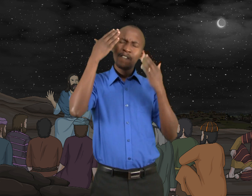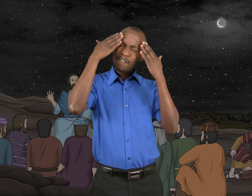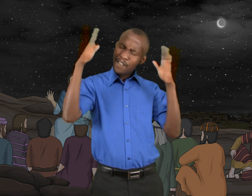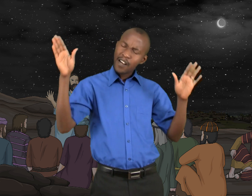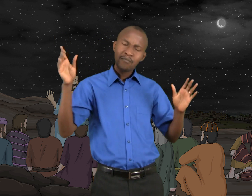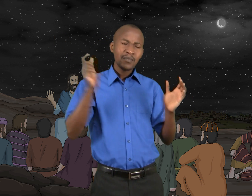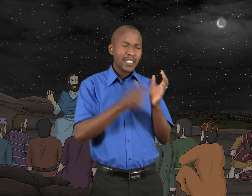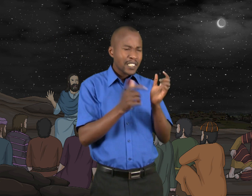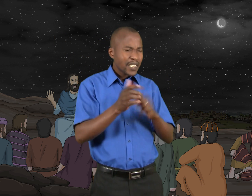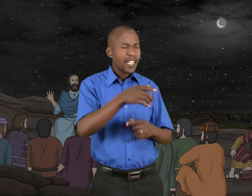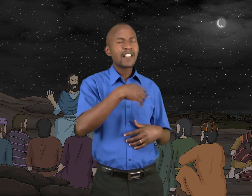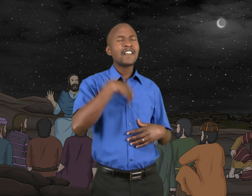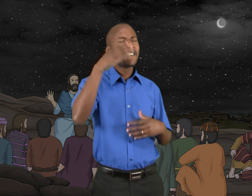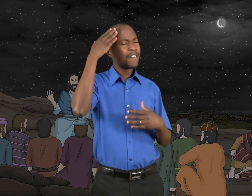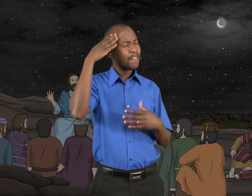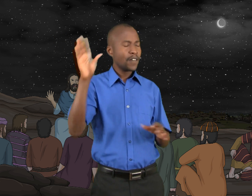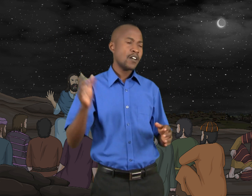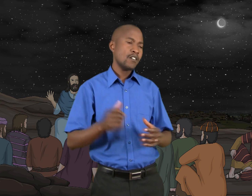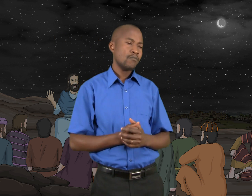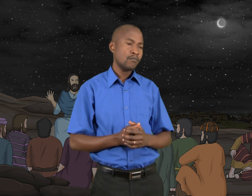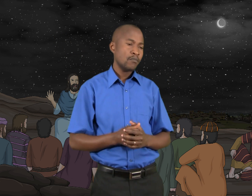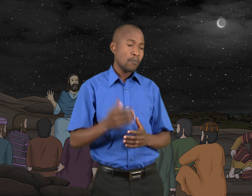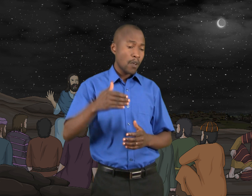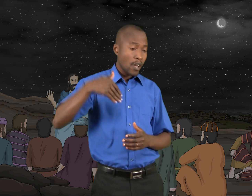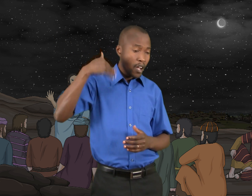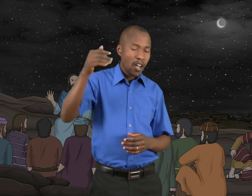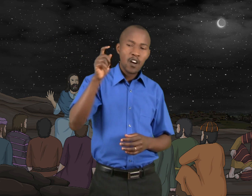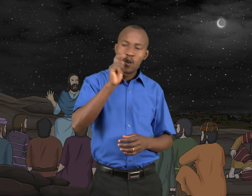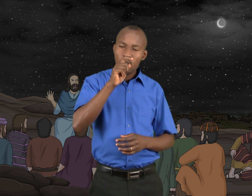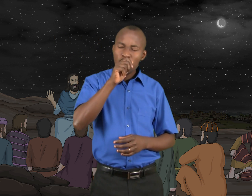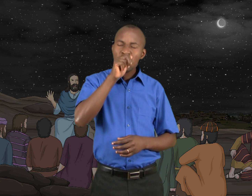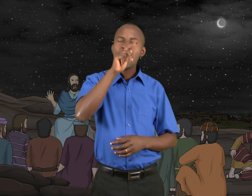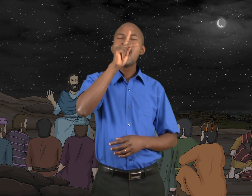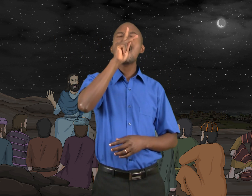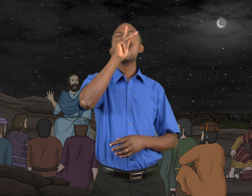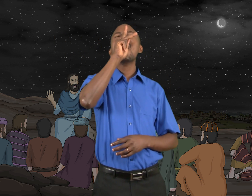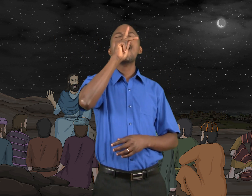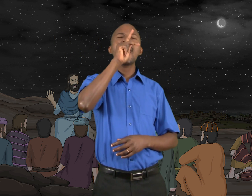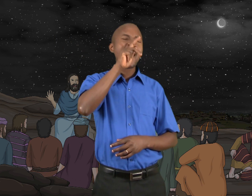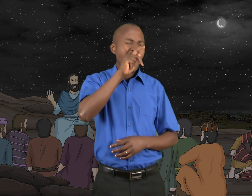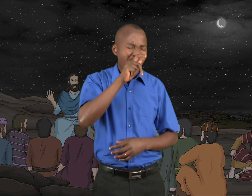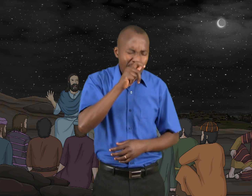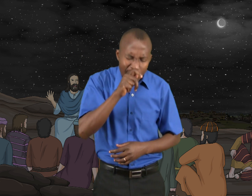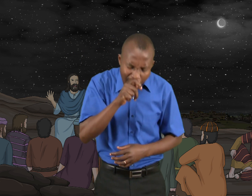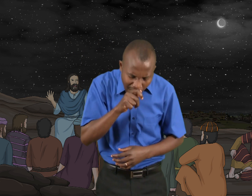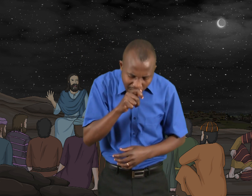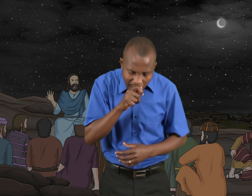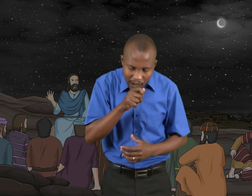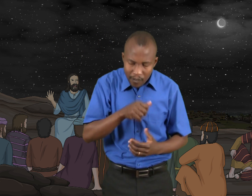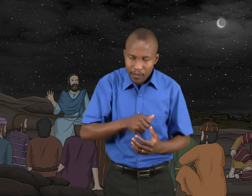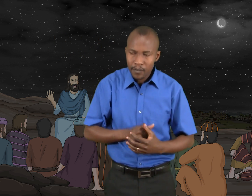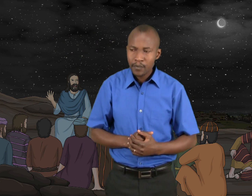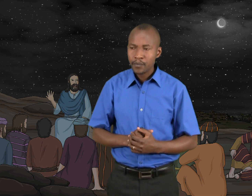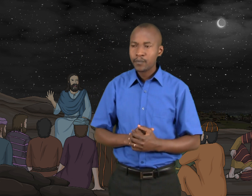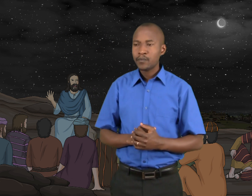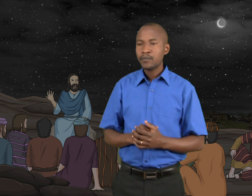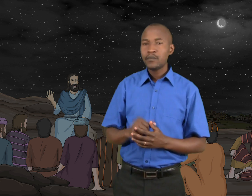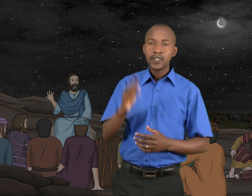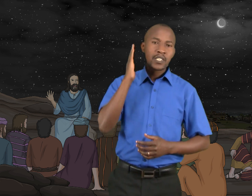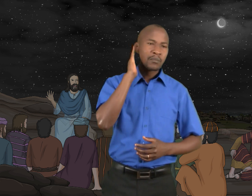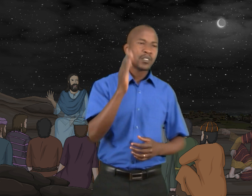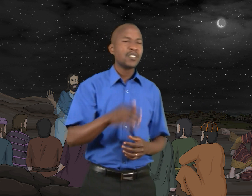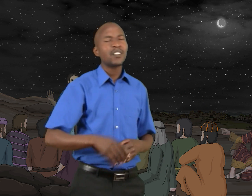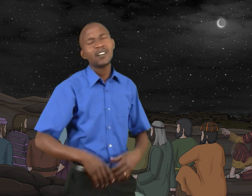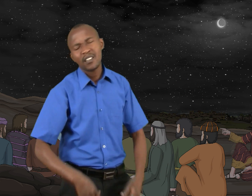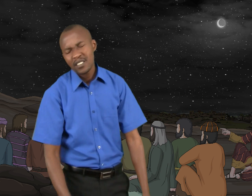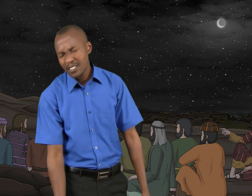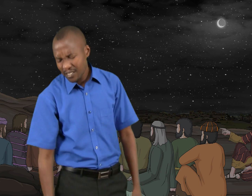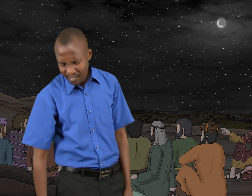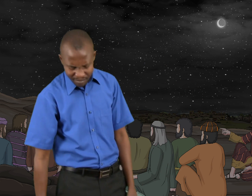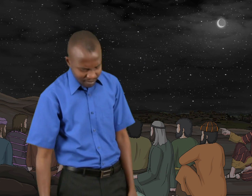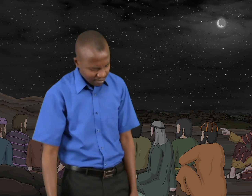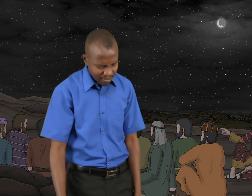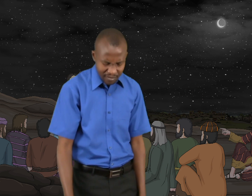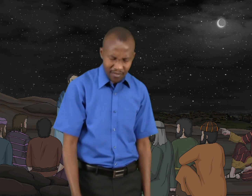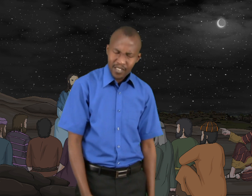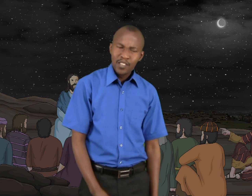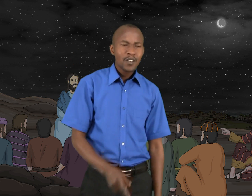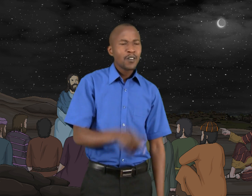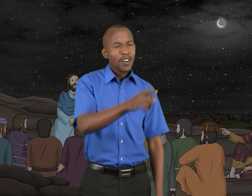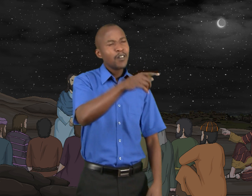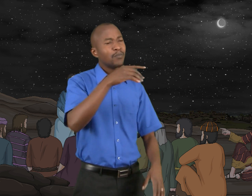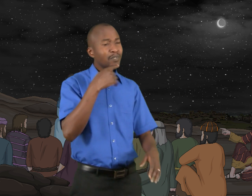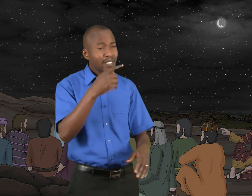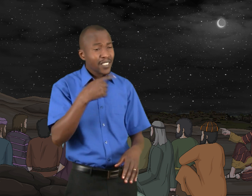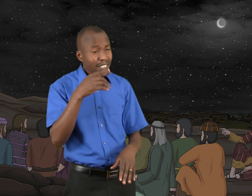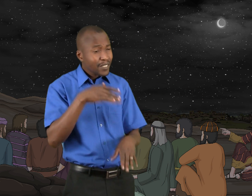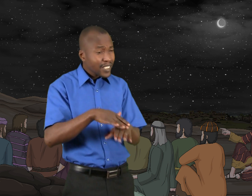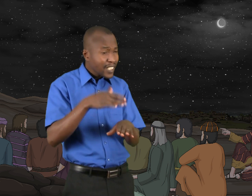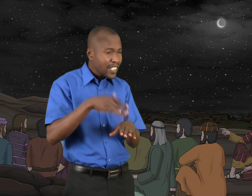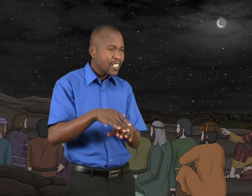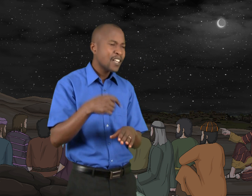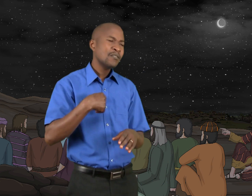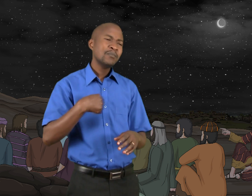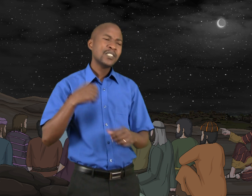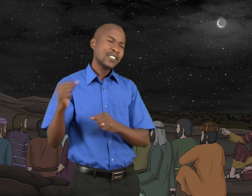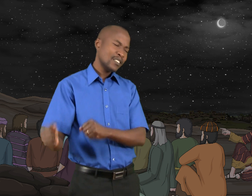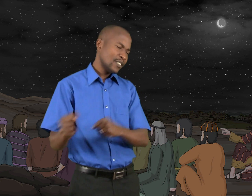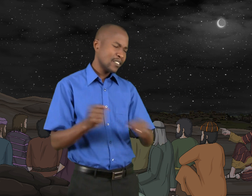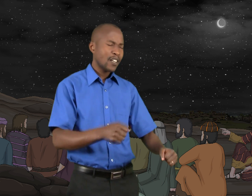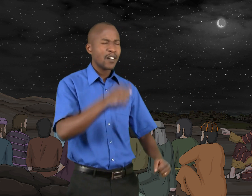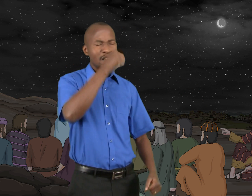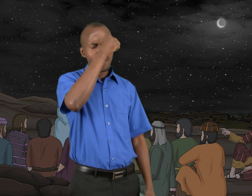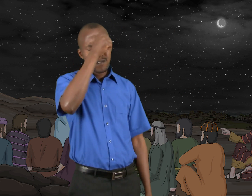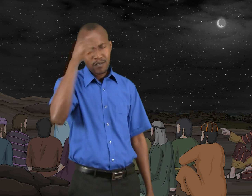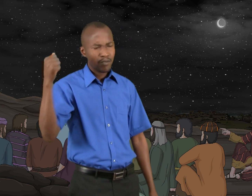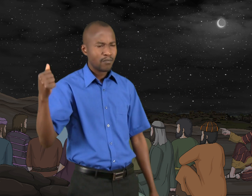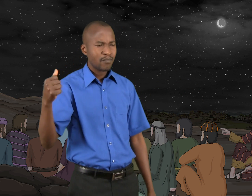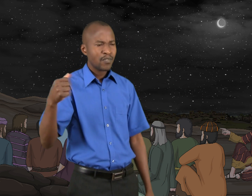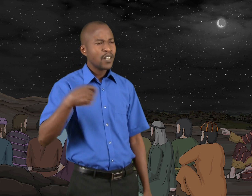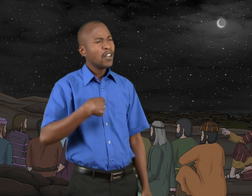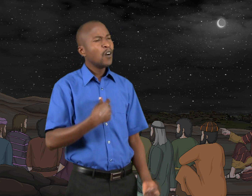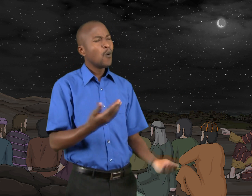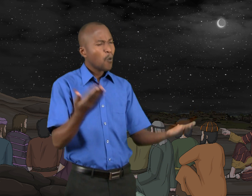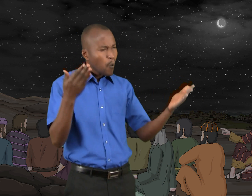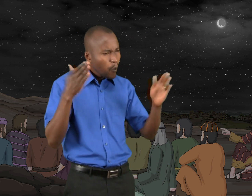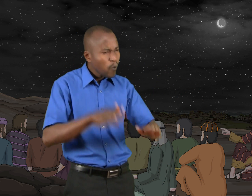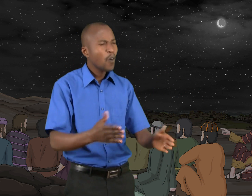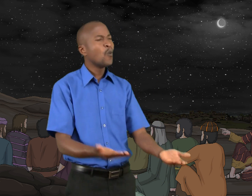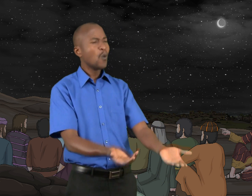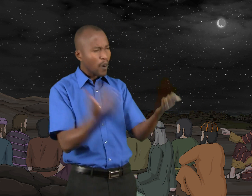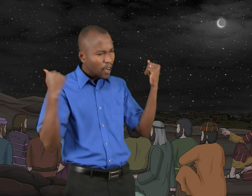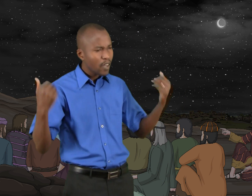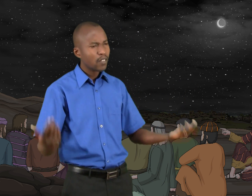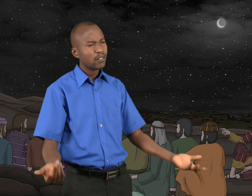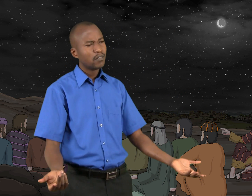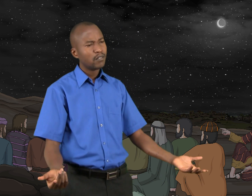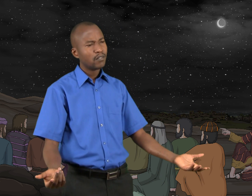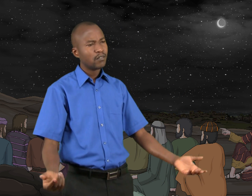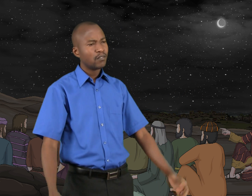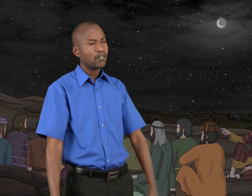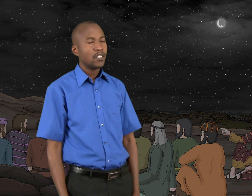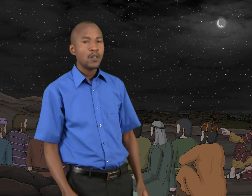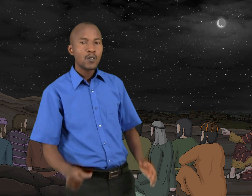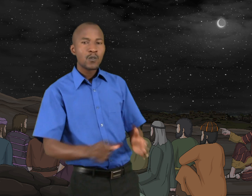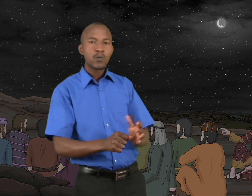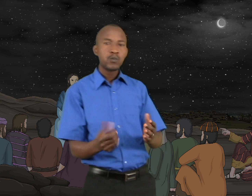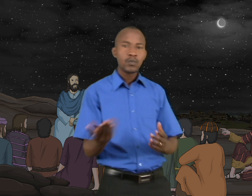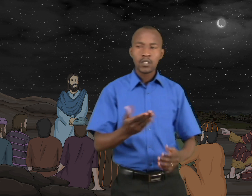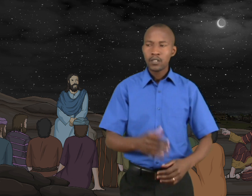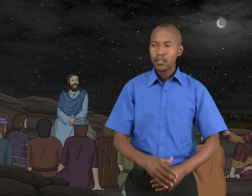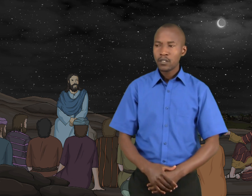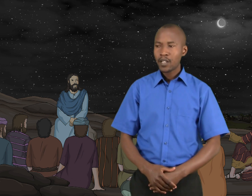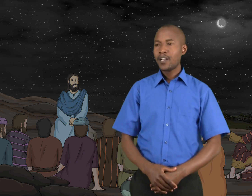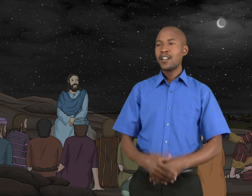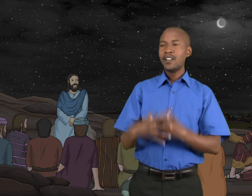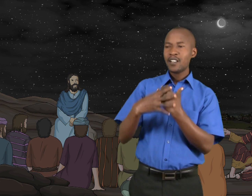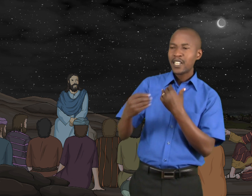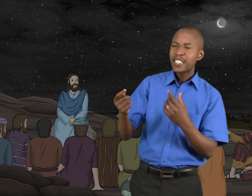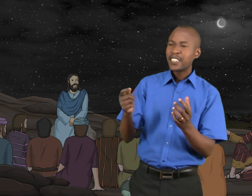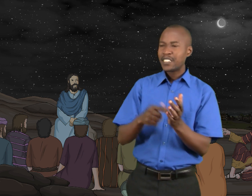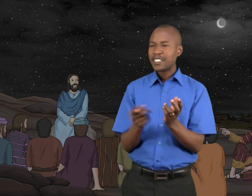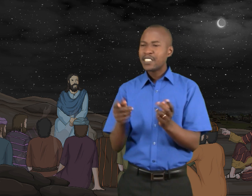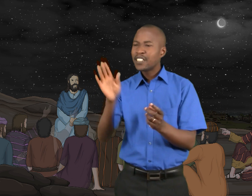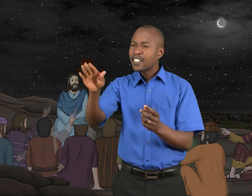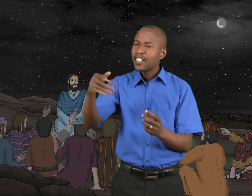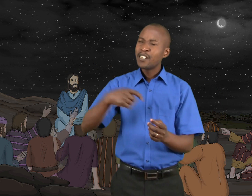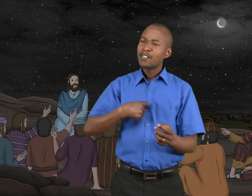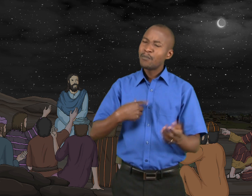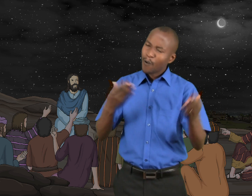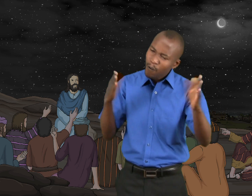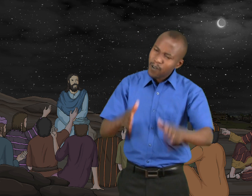Peter replied, “Even if I have to die with You, I will never deny You.”